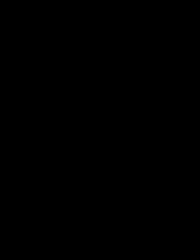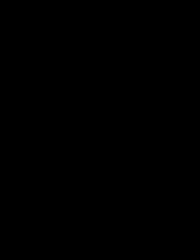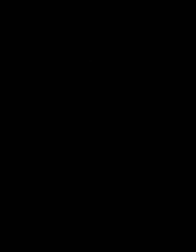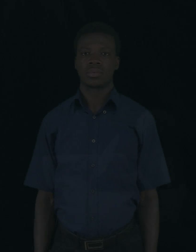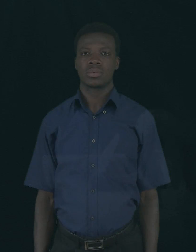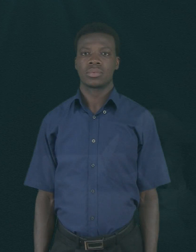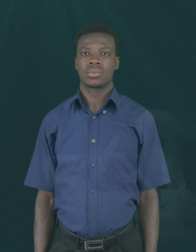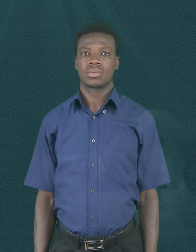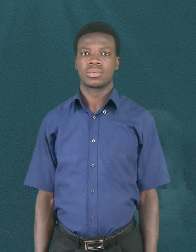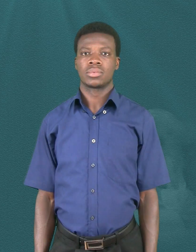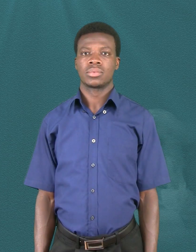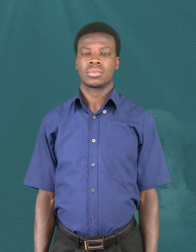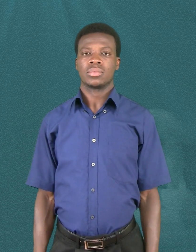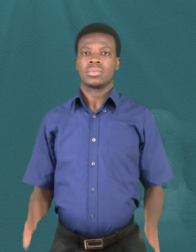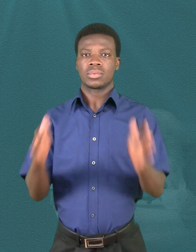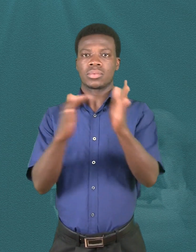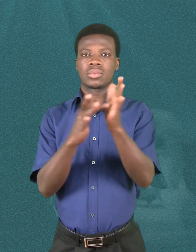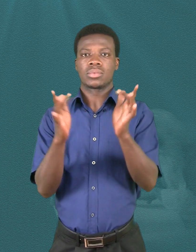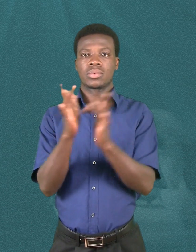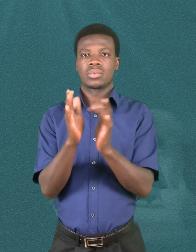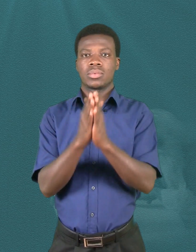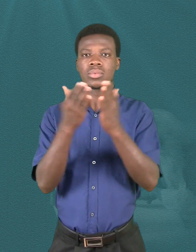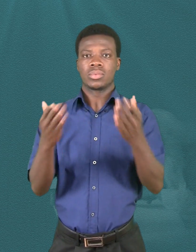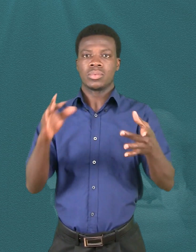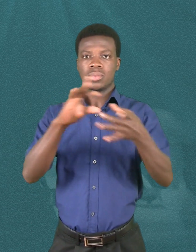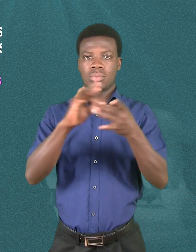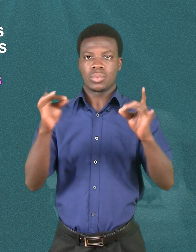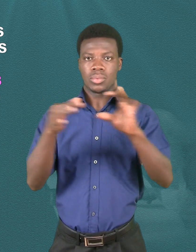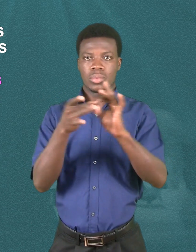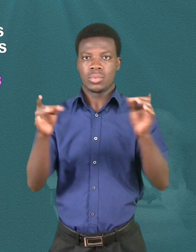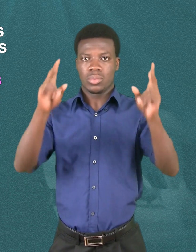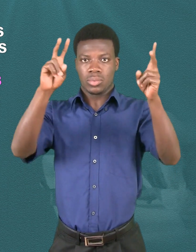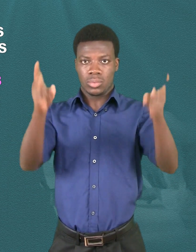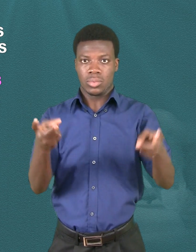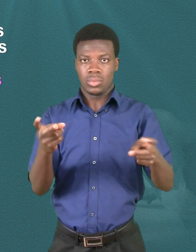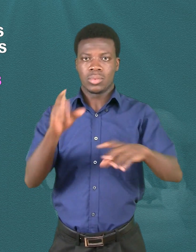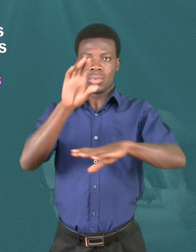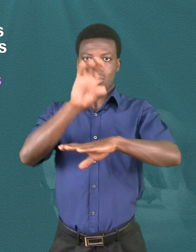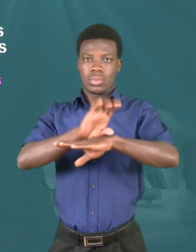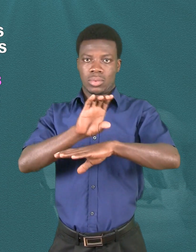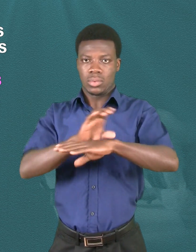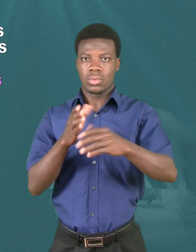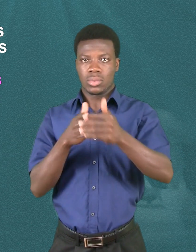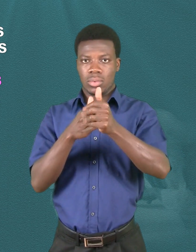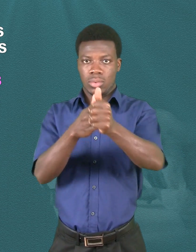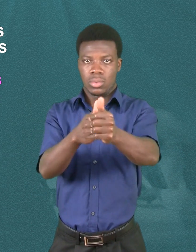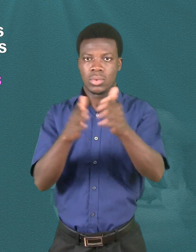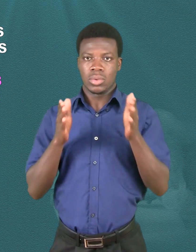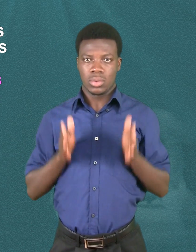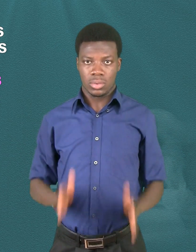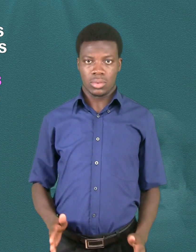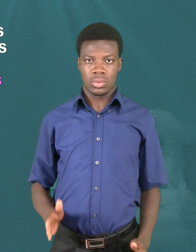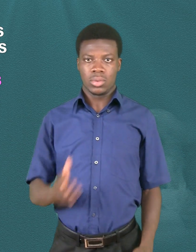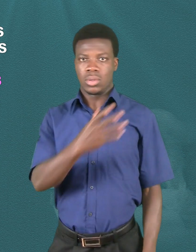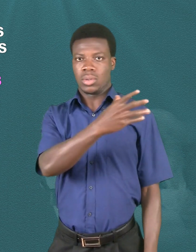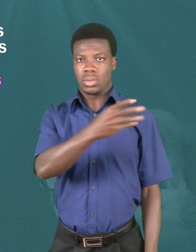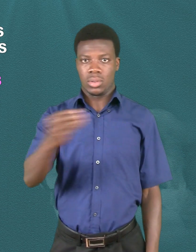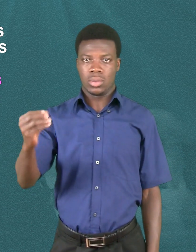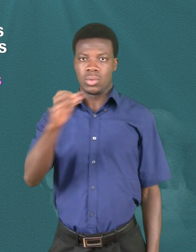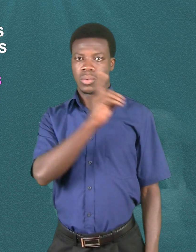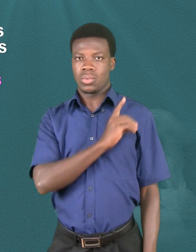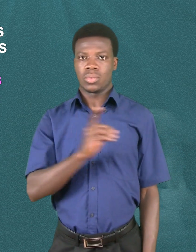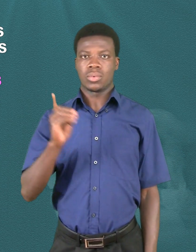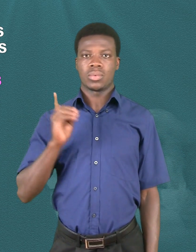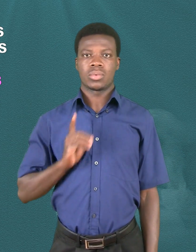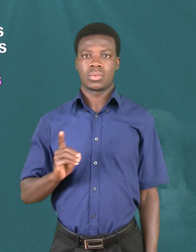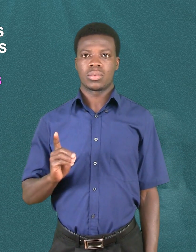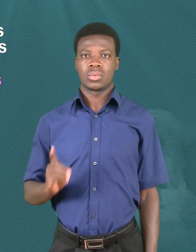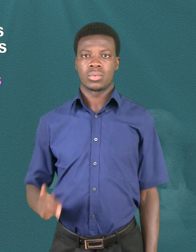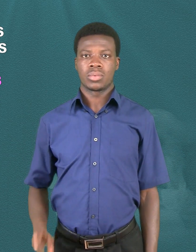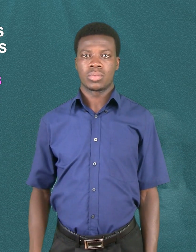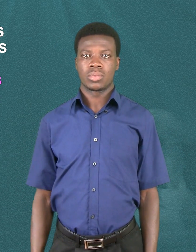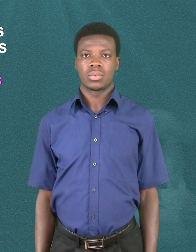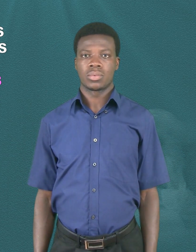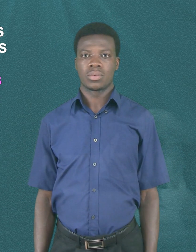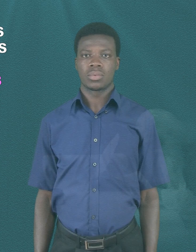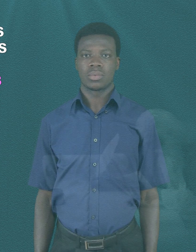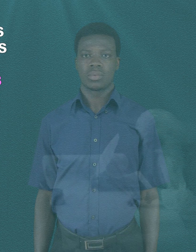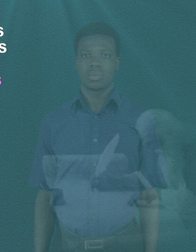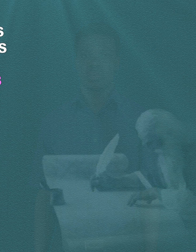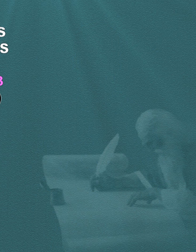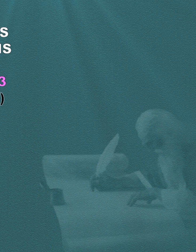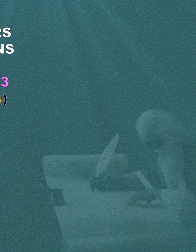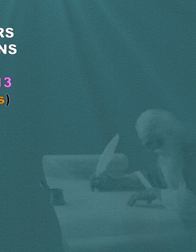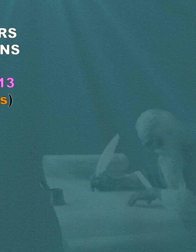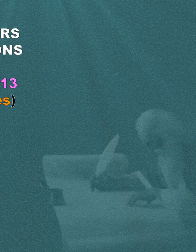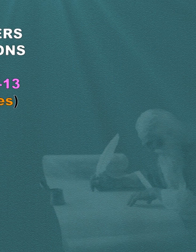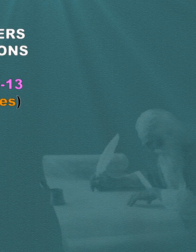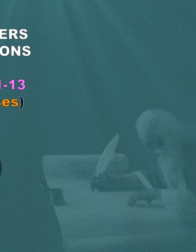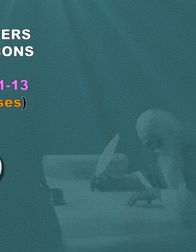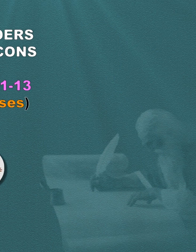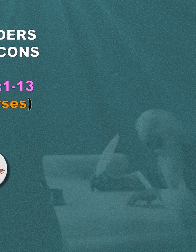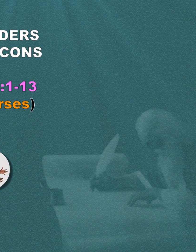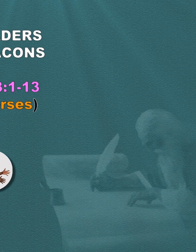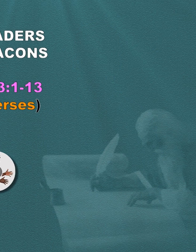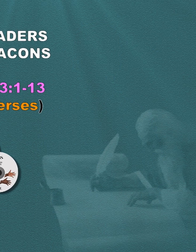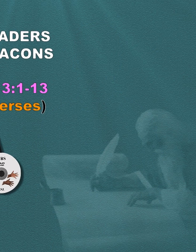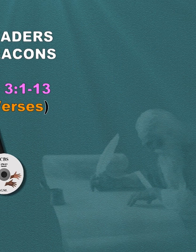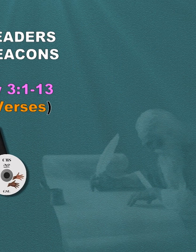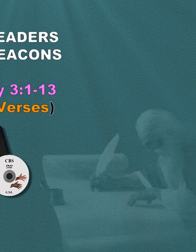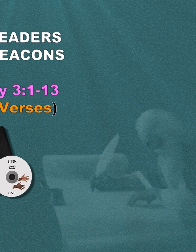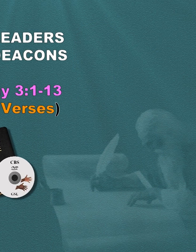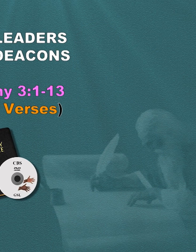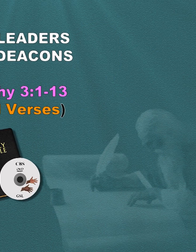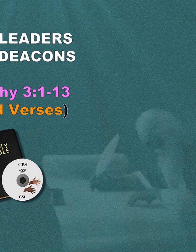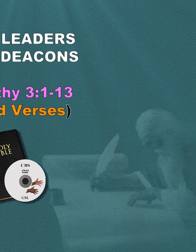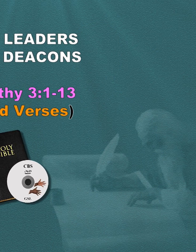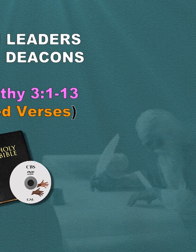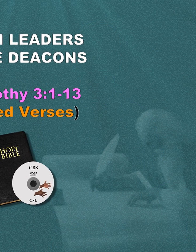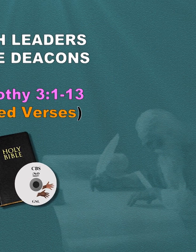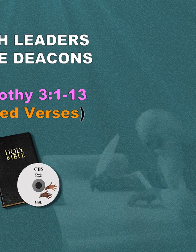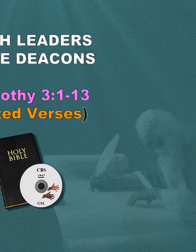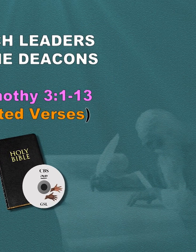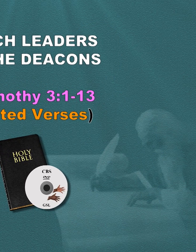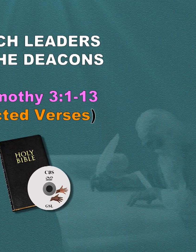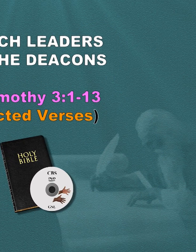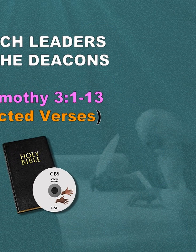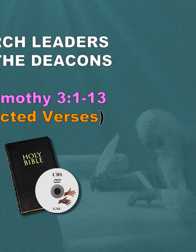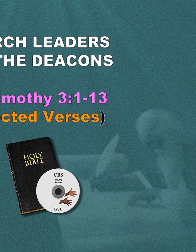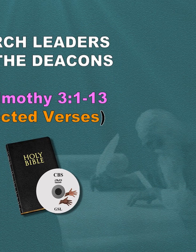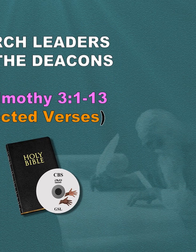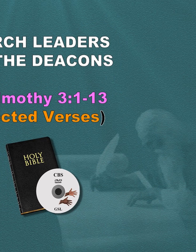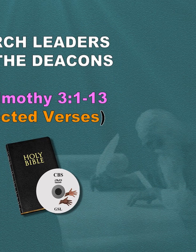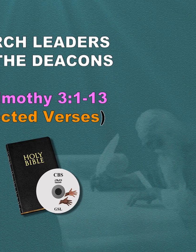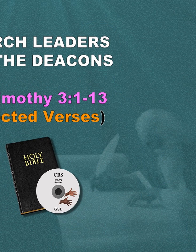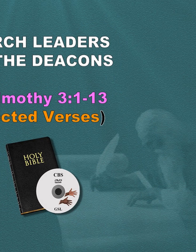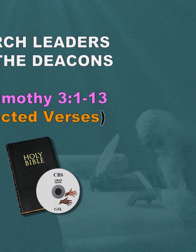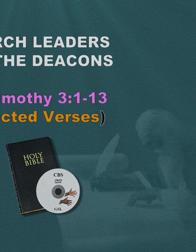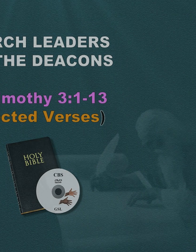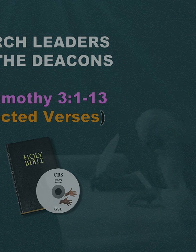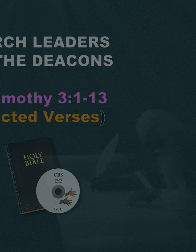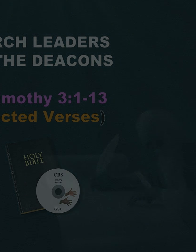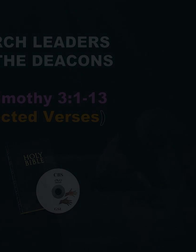Church leaders and the deacons